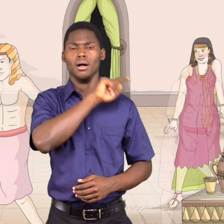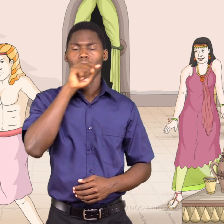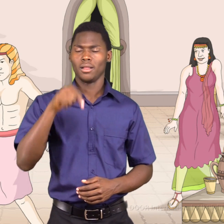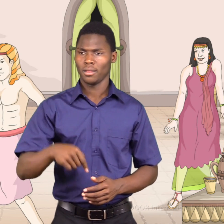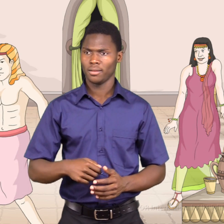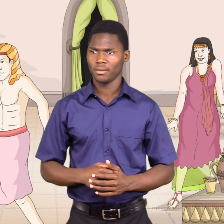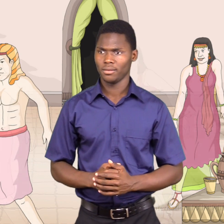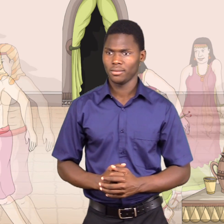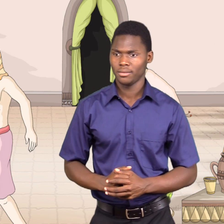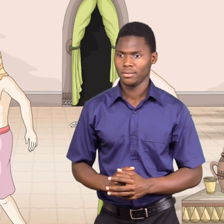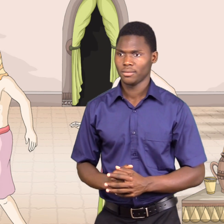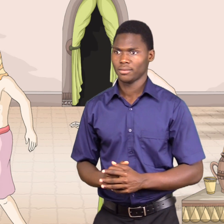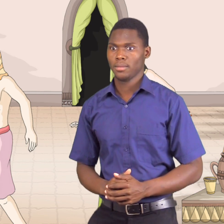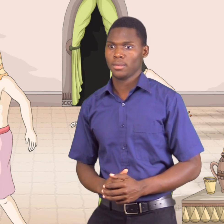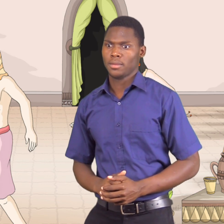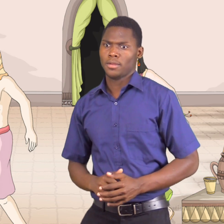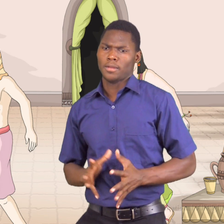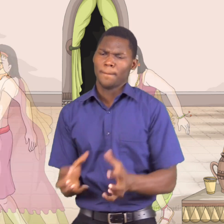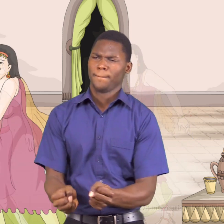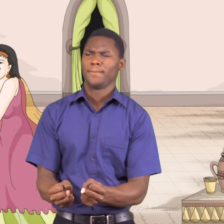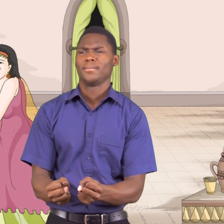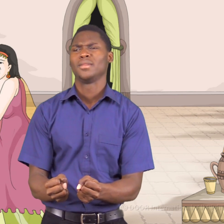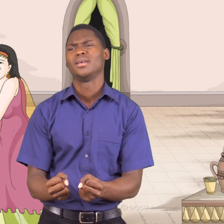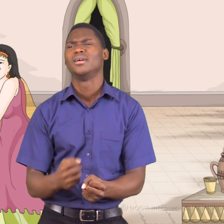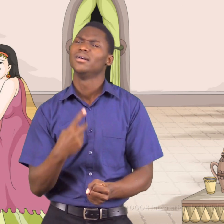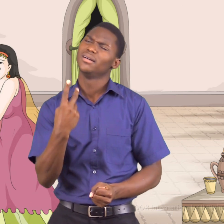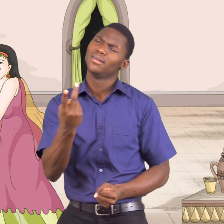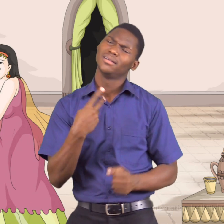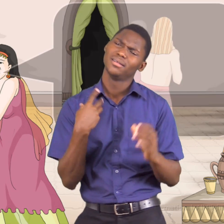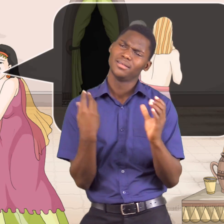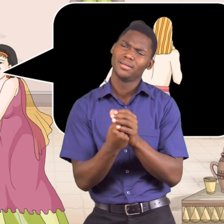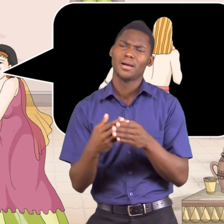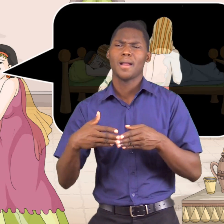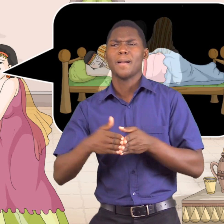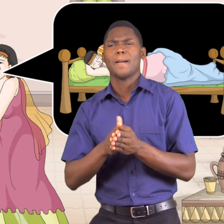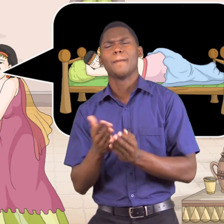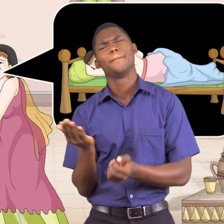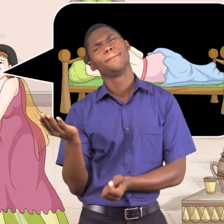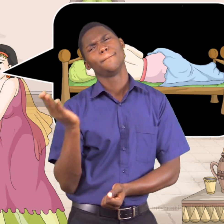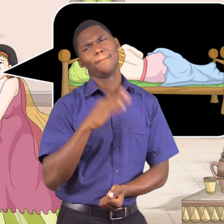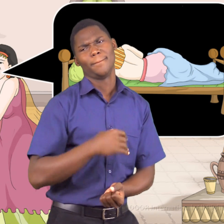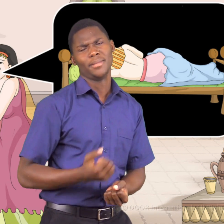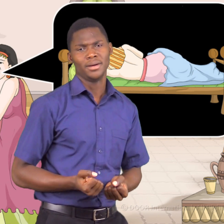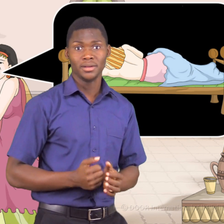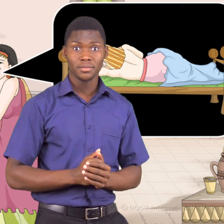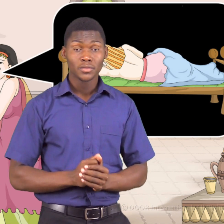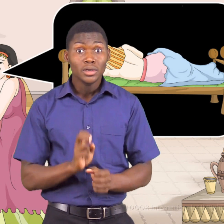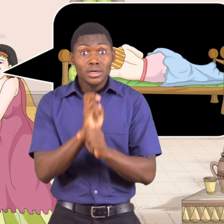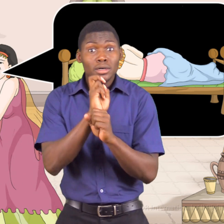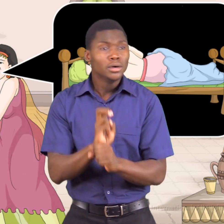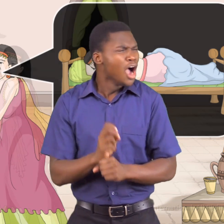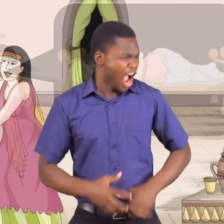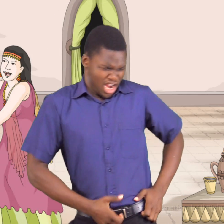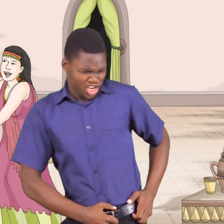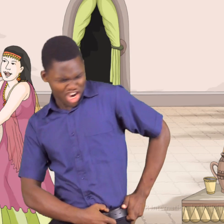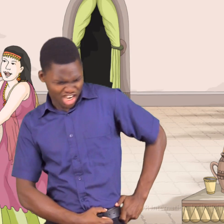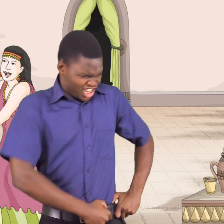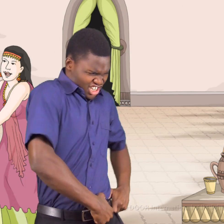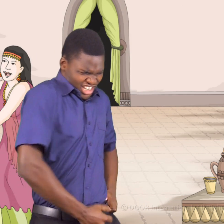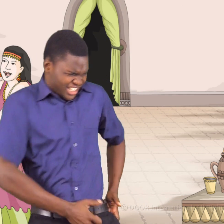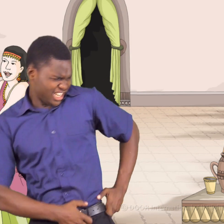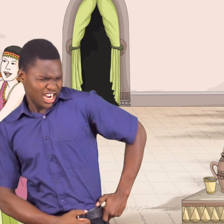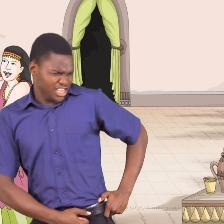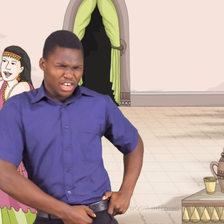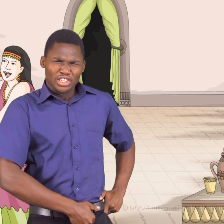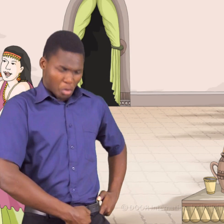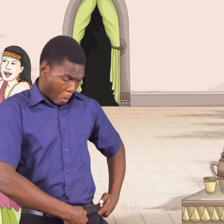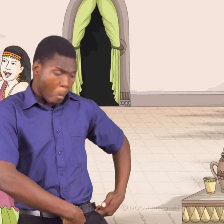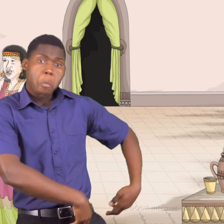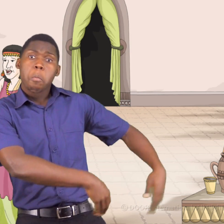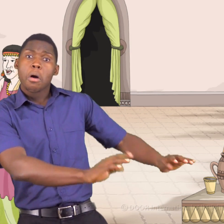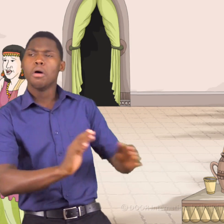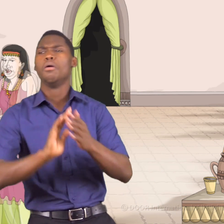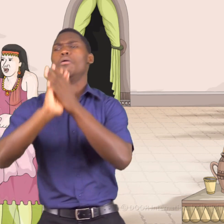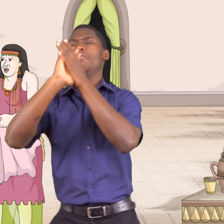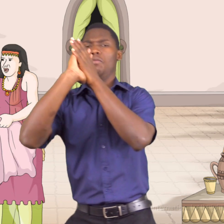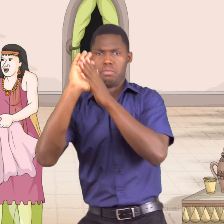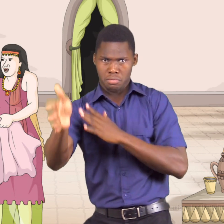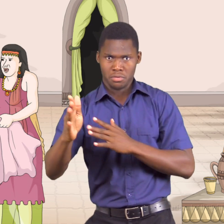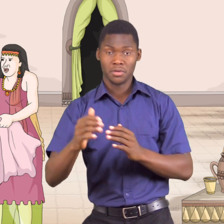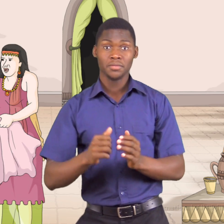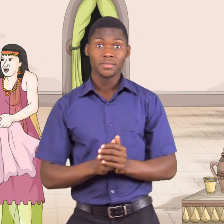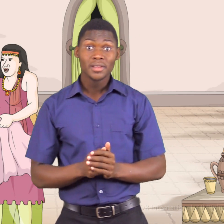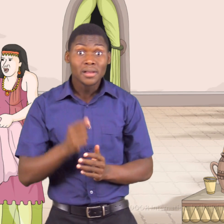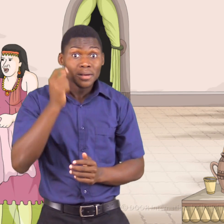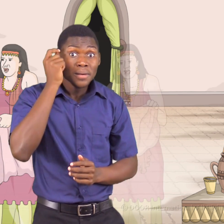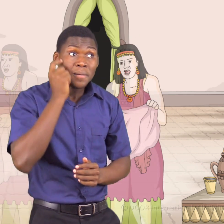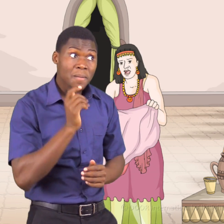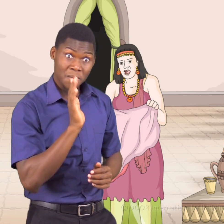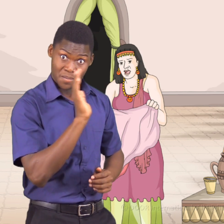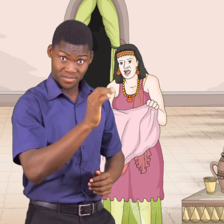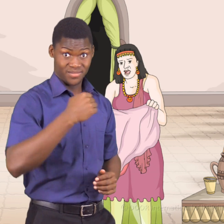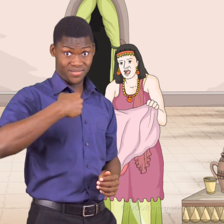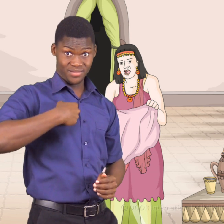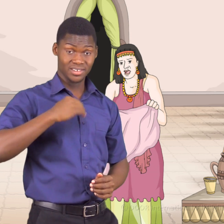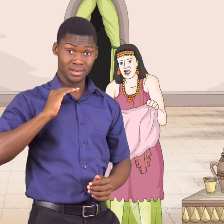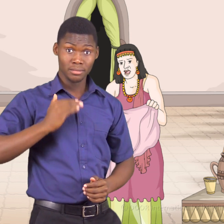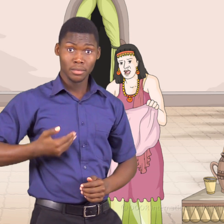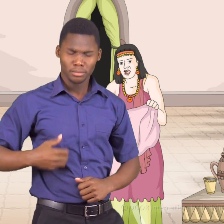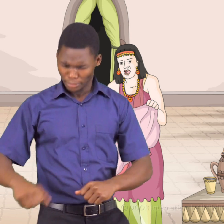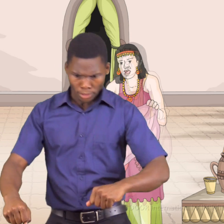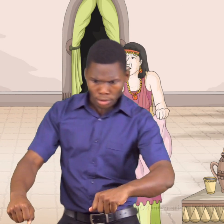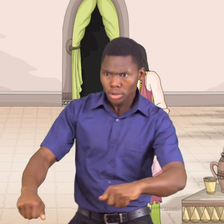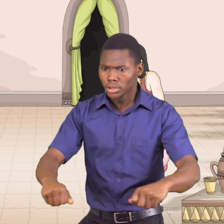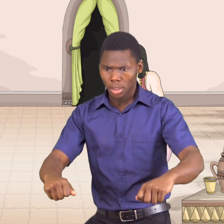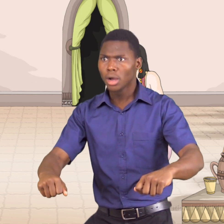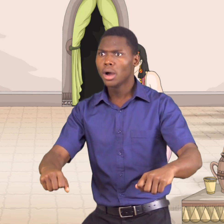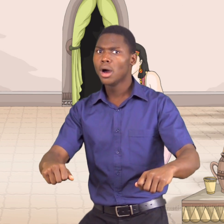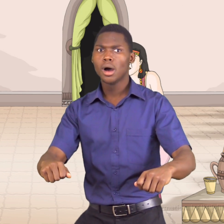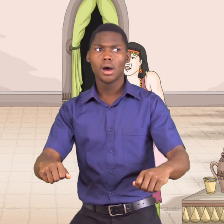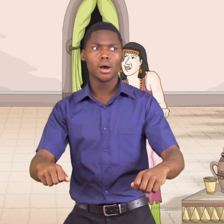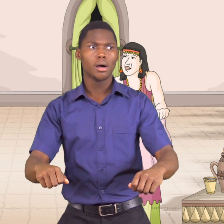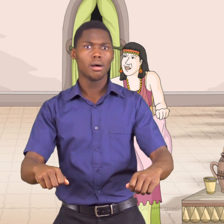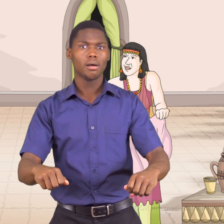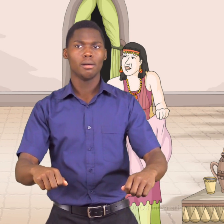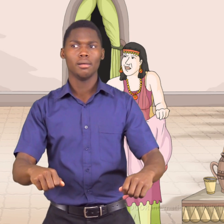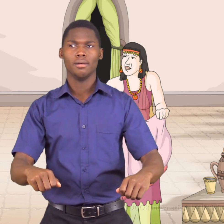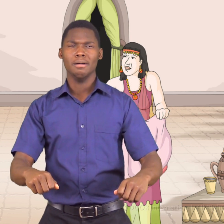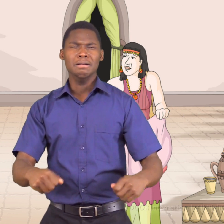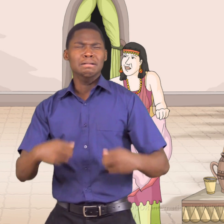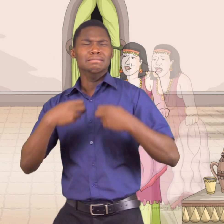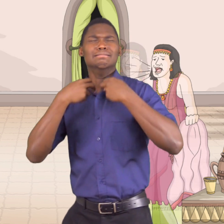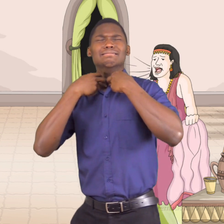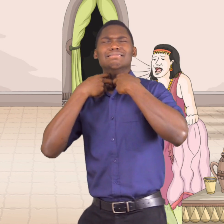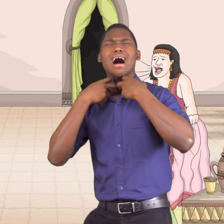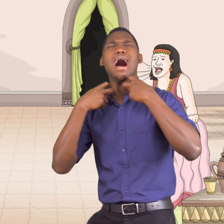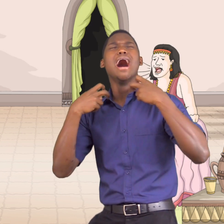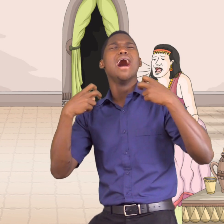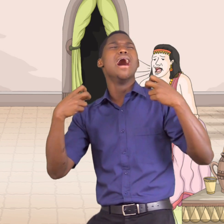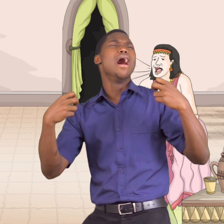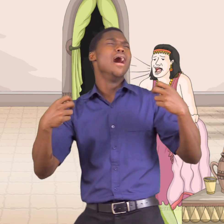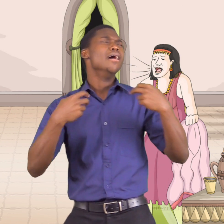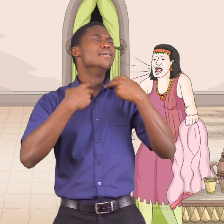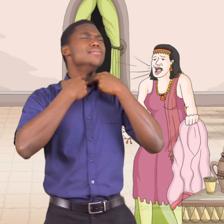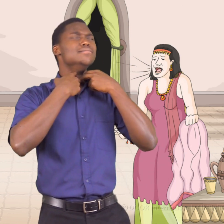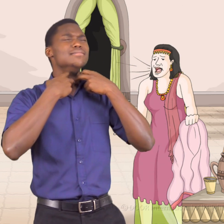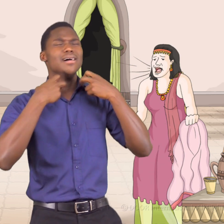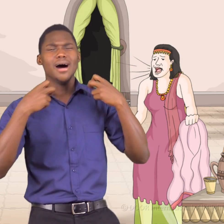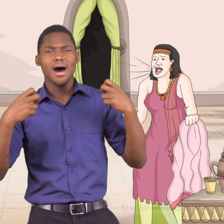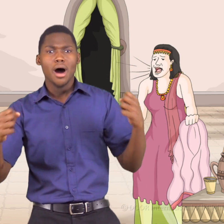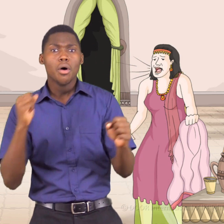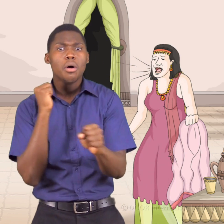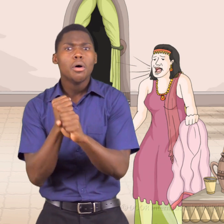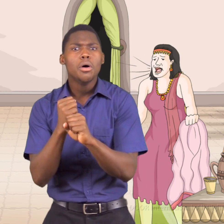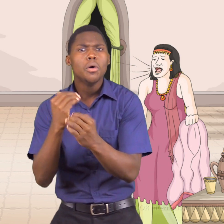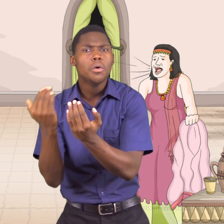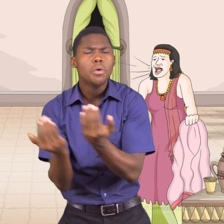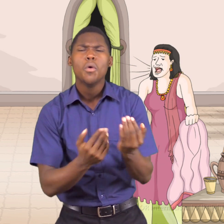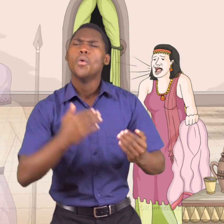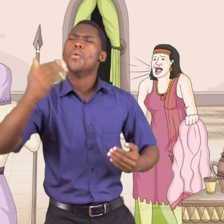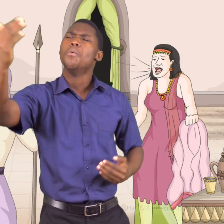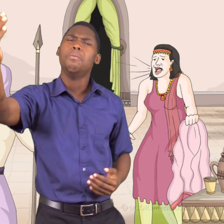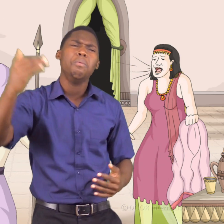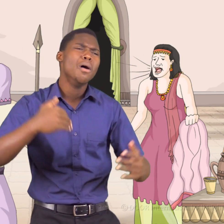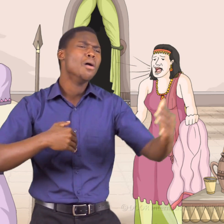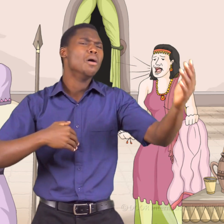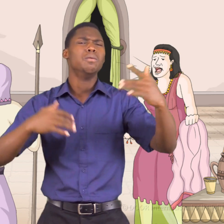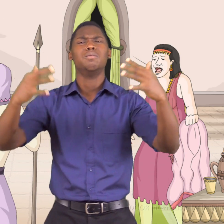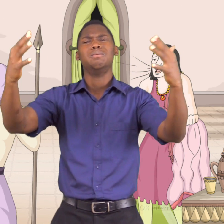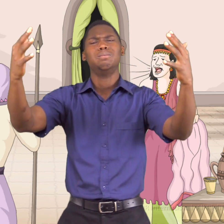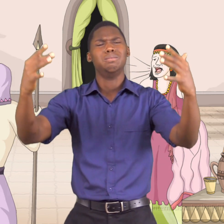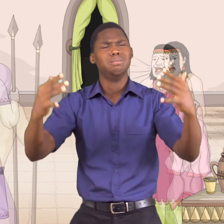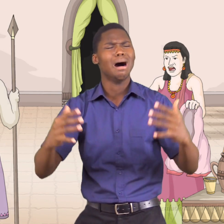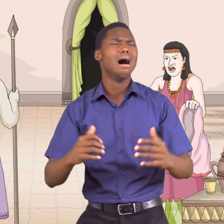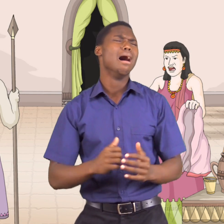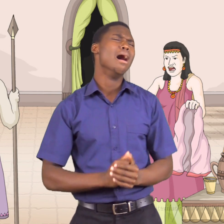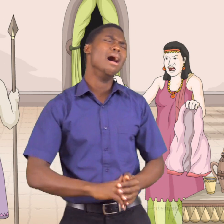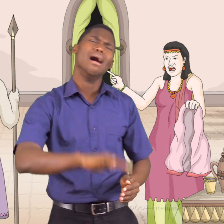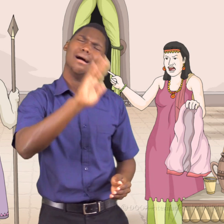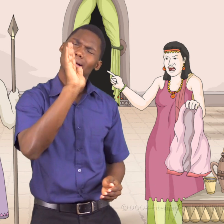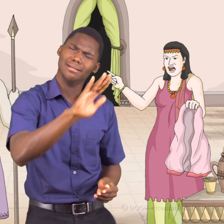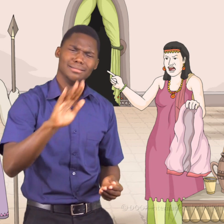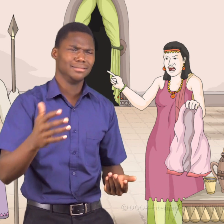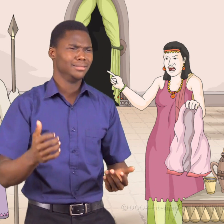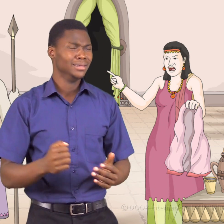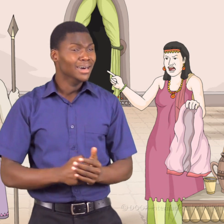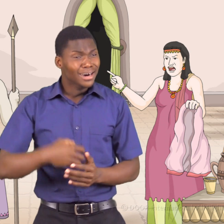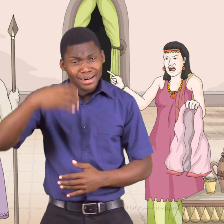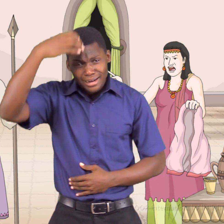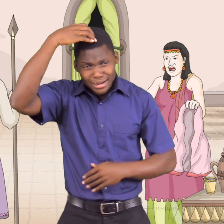She grabbed Joseph by his cloak and said, “Sleep with me!” But leaving his cloak in her hand, he escaped and ran outside. When she saw that he had left his cloak in her hand and had run out of the house, she called her household servants.